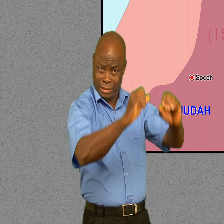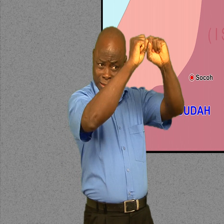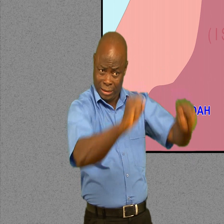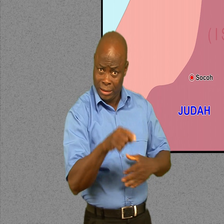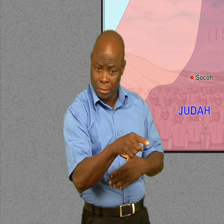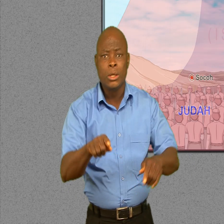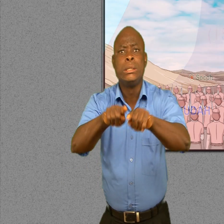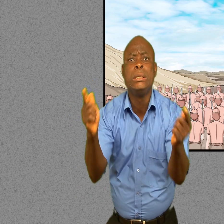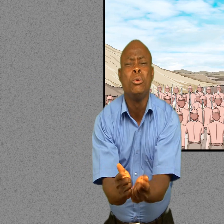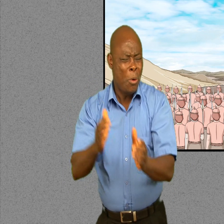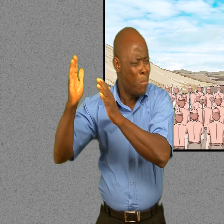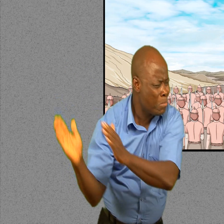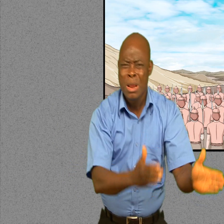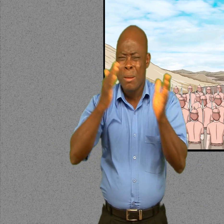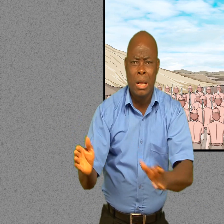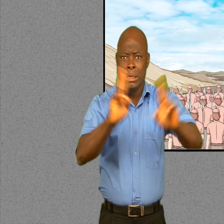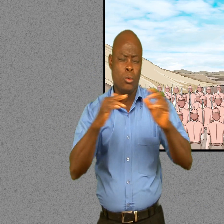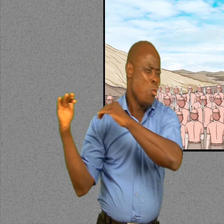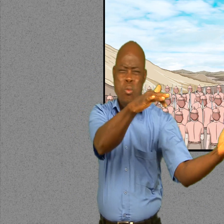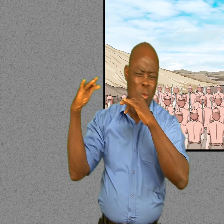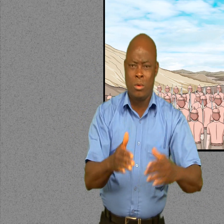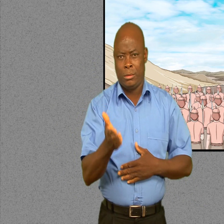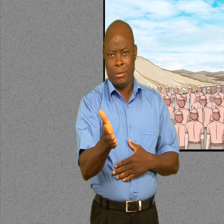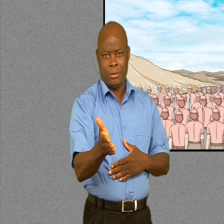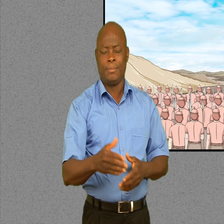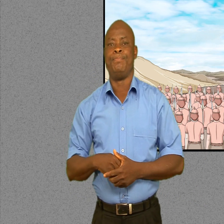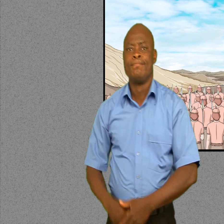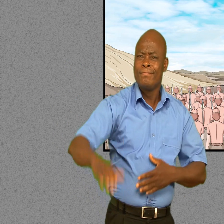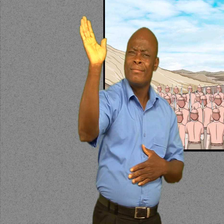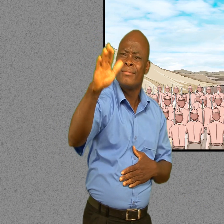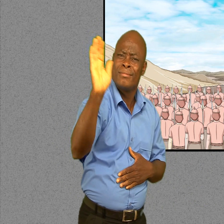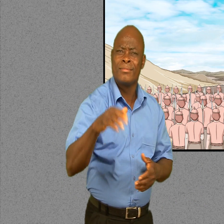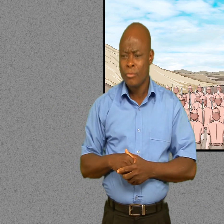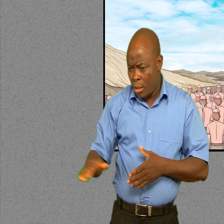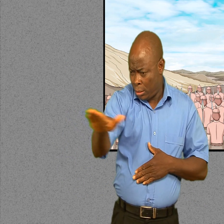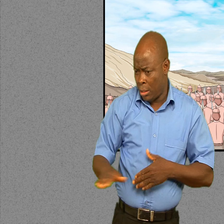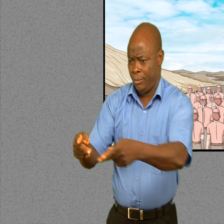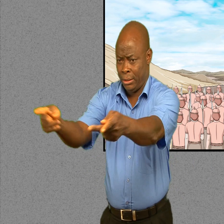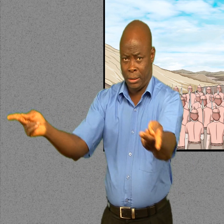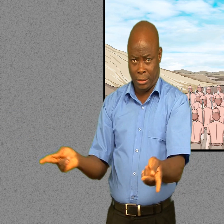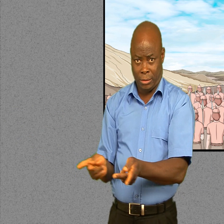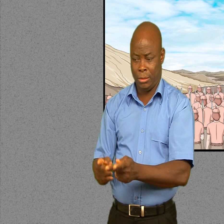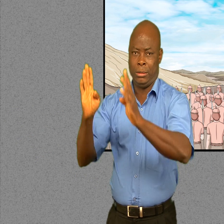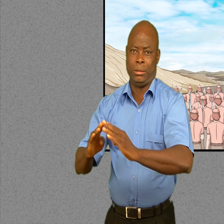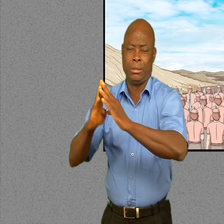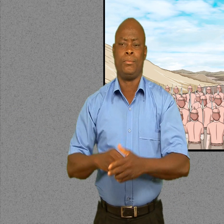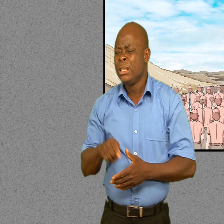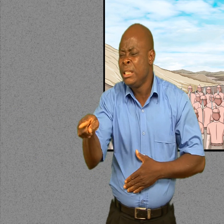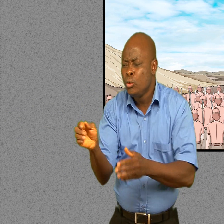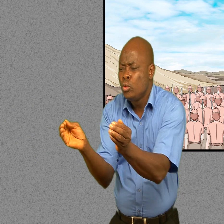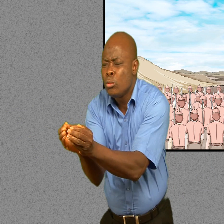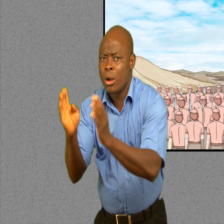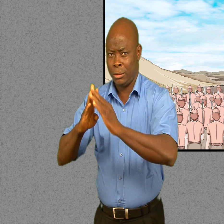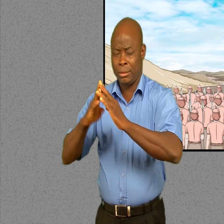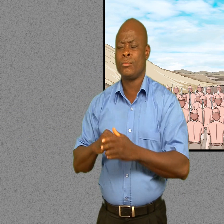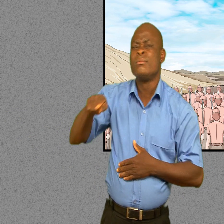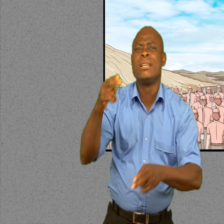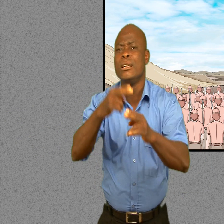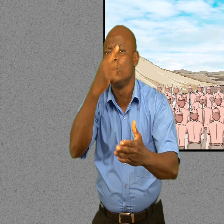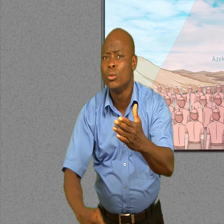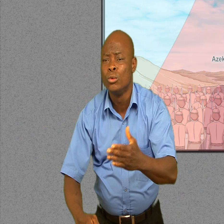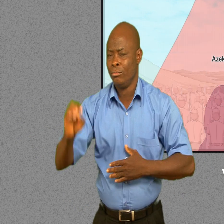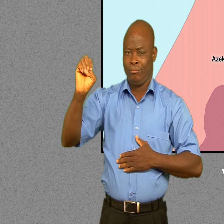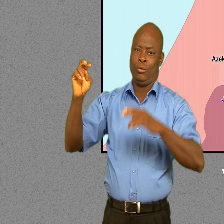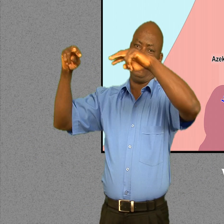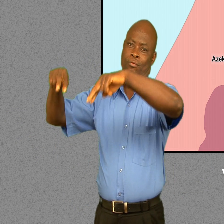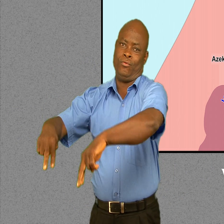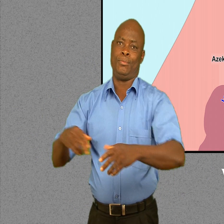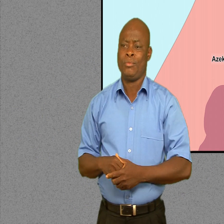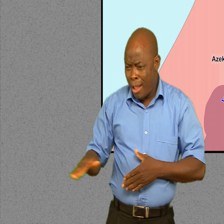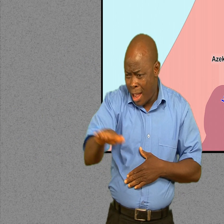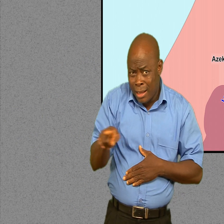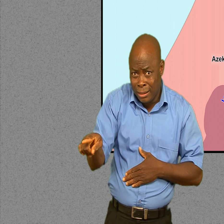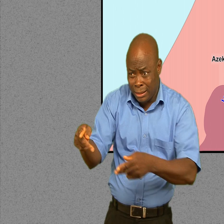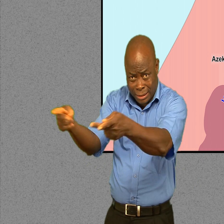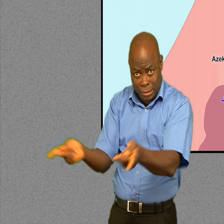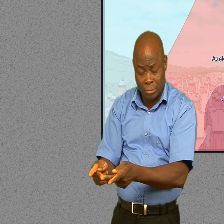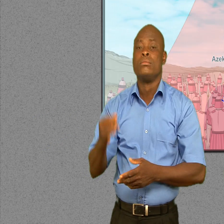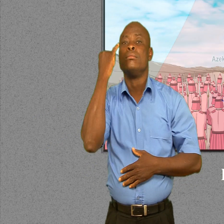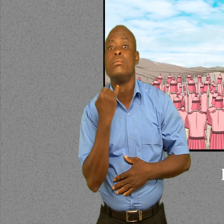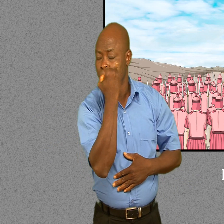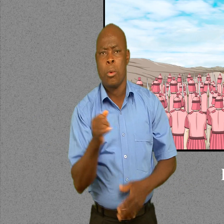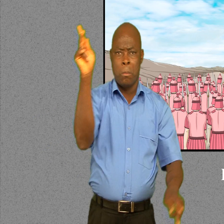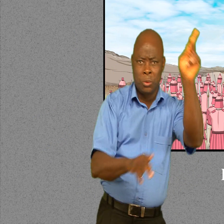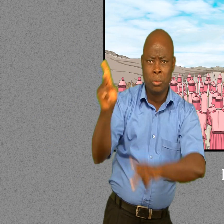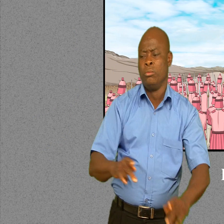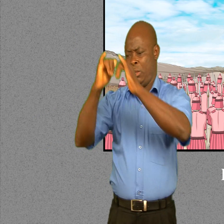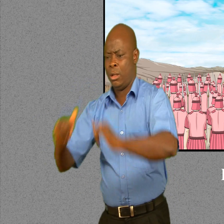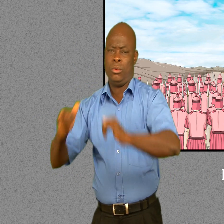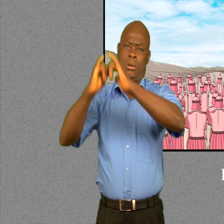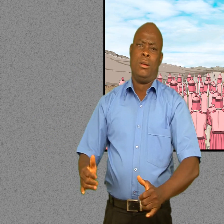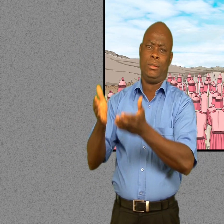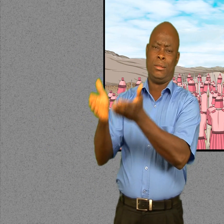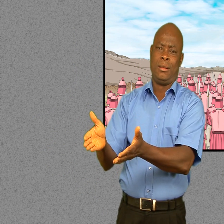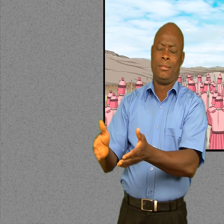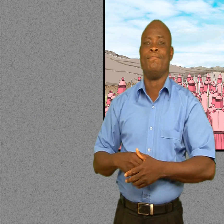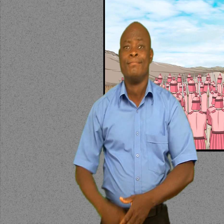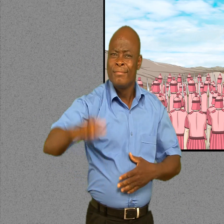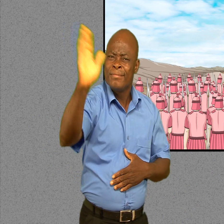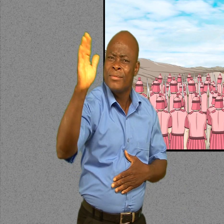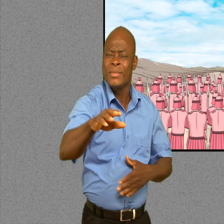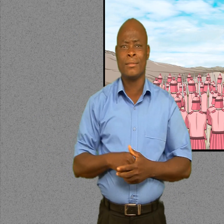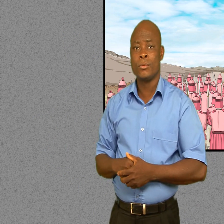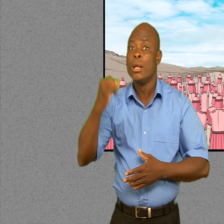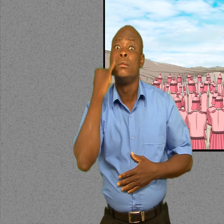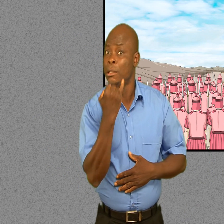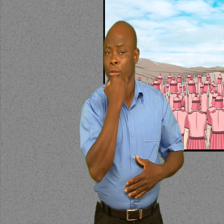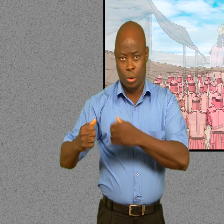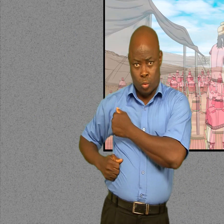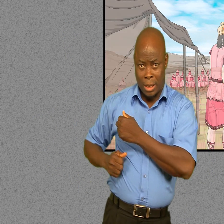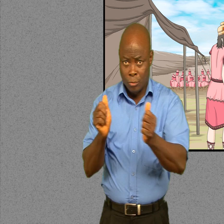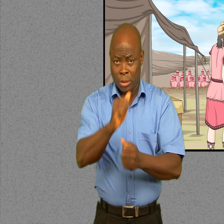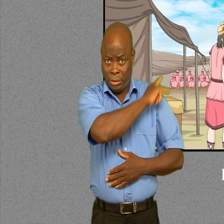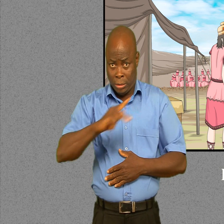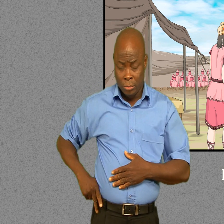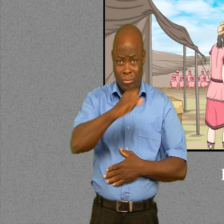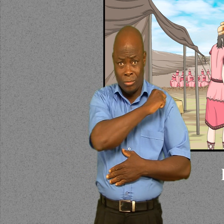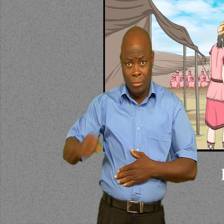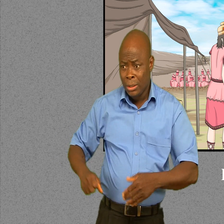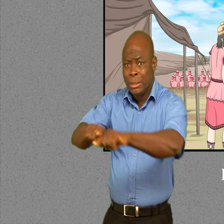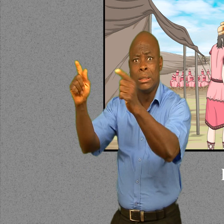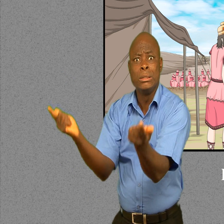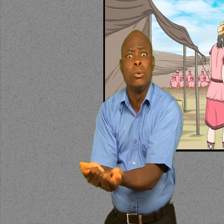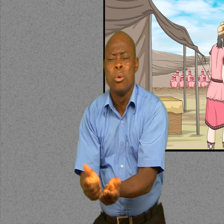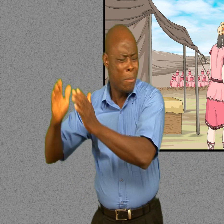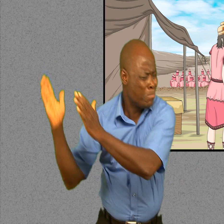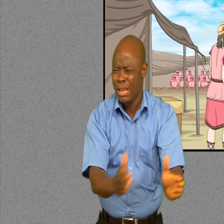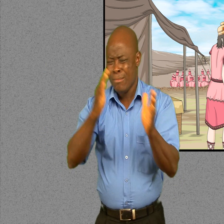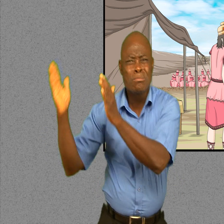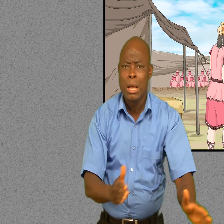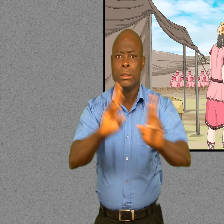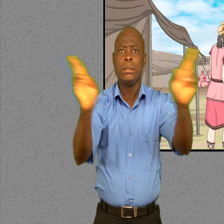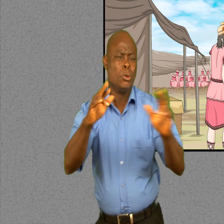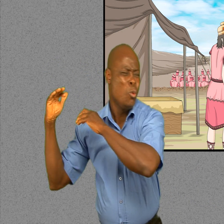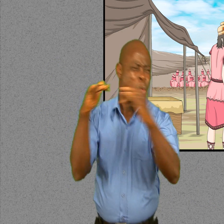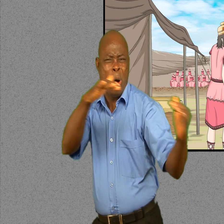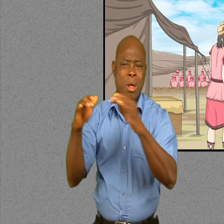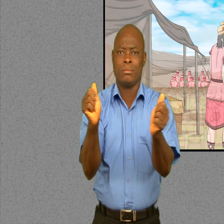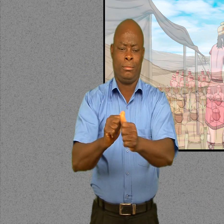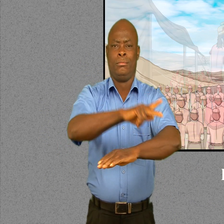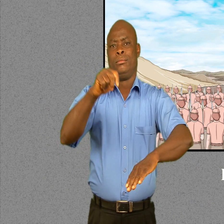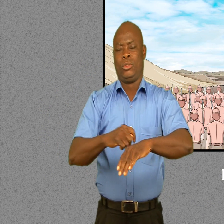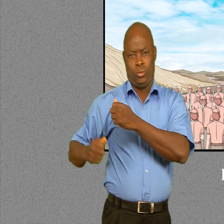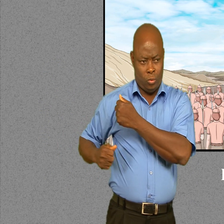Saul and the men of Israel assembled and camped in the Valley of Elah, arraying themselves for battle against the Philistines.